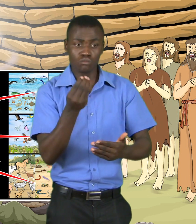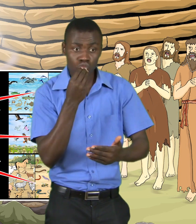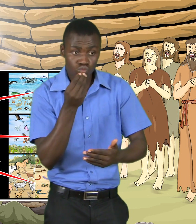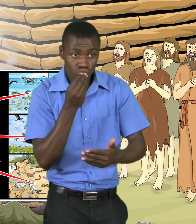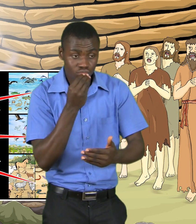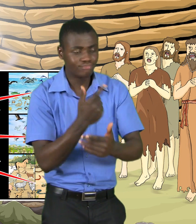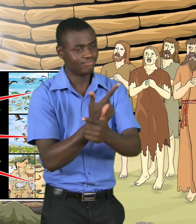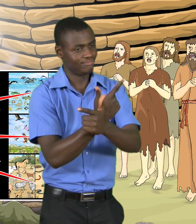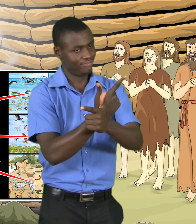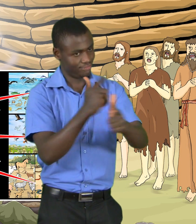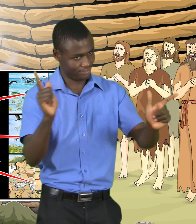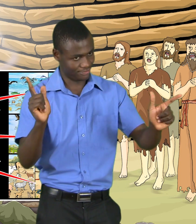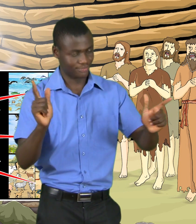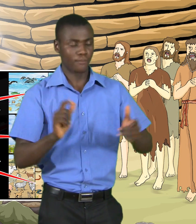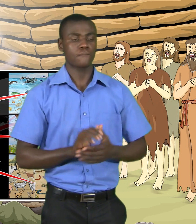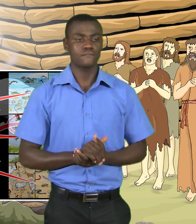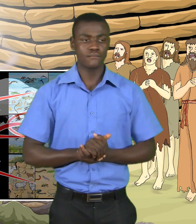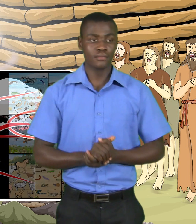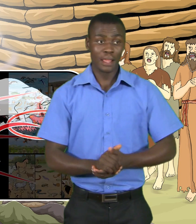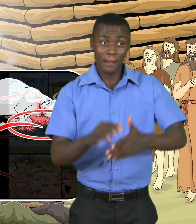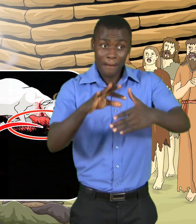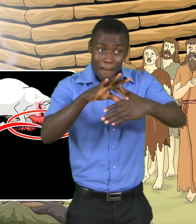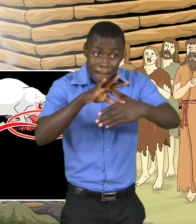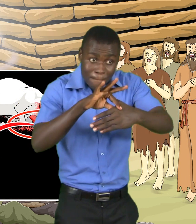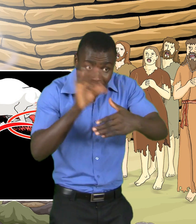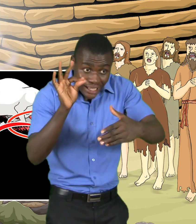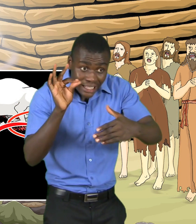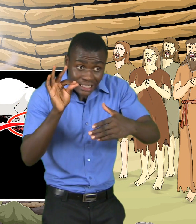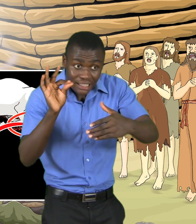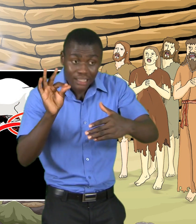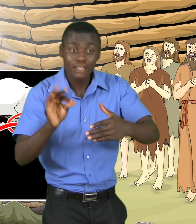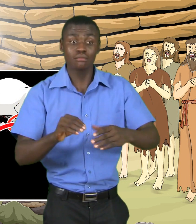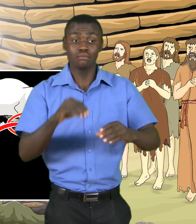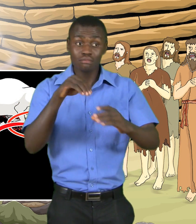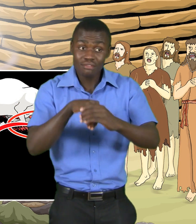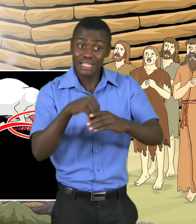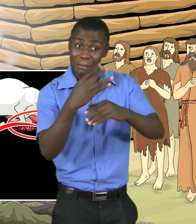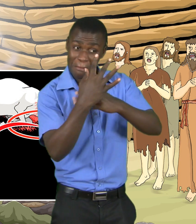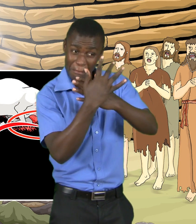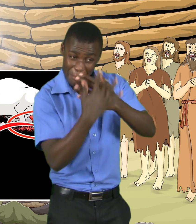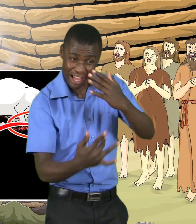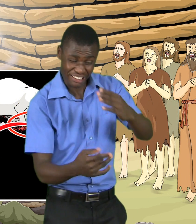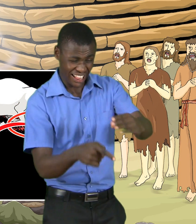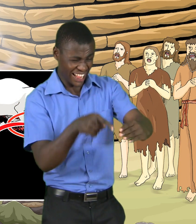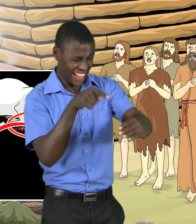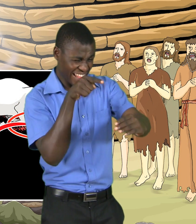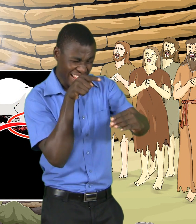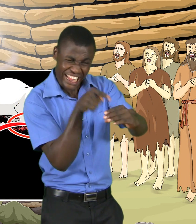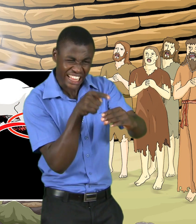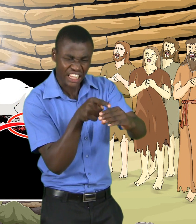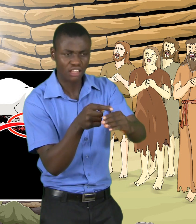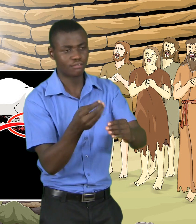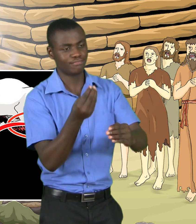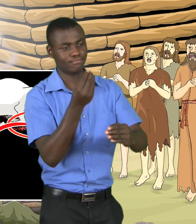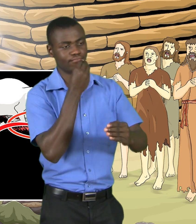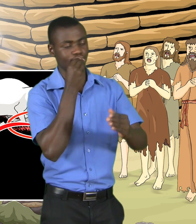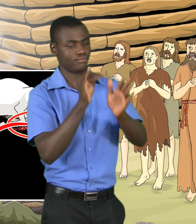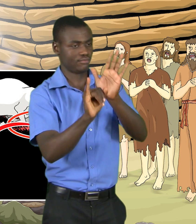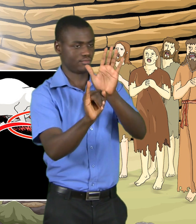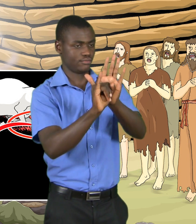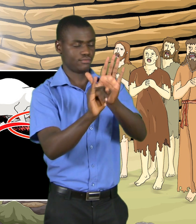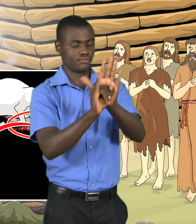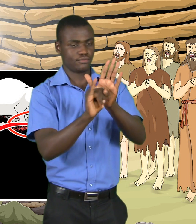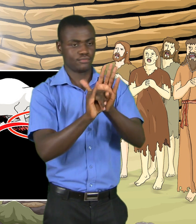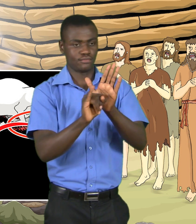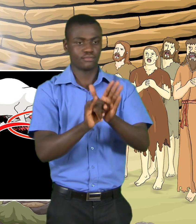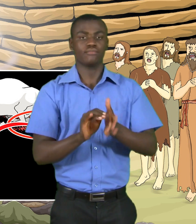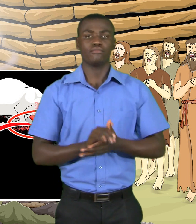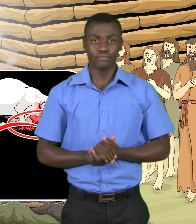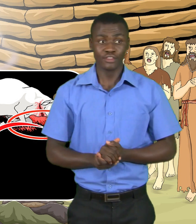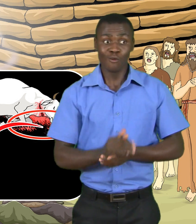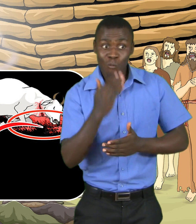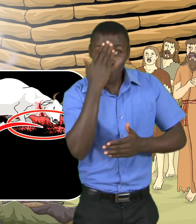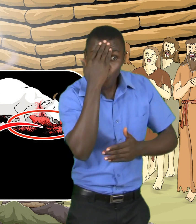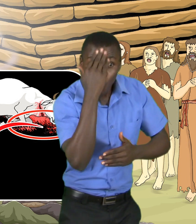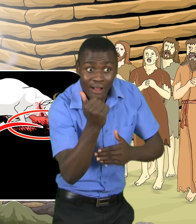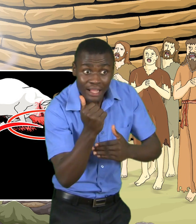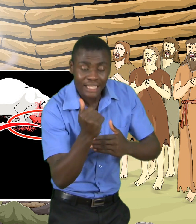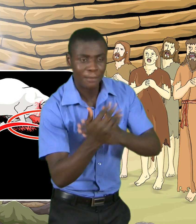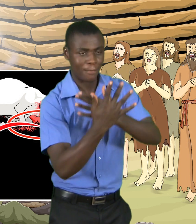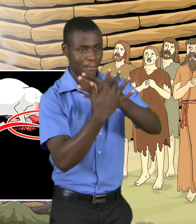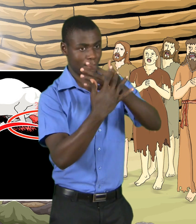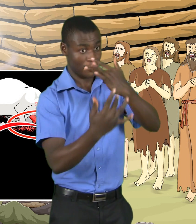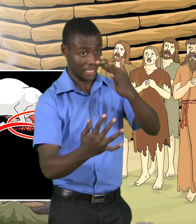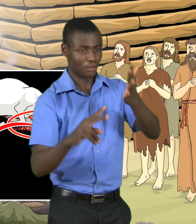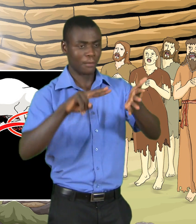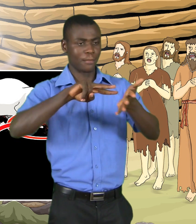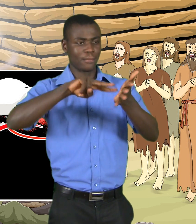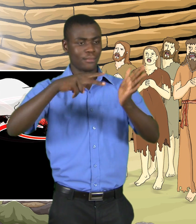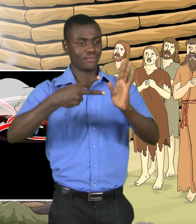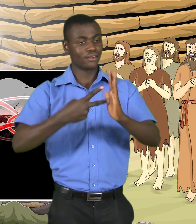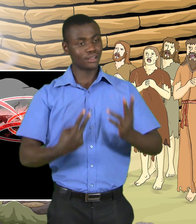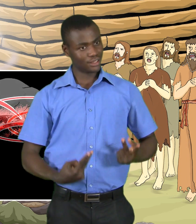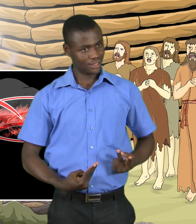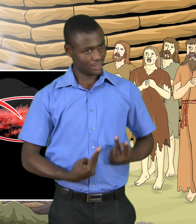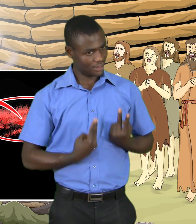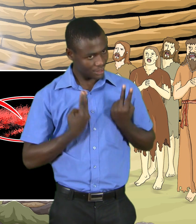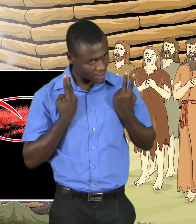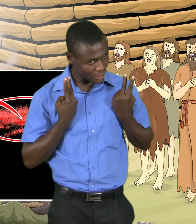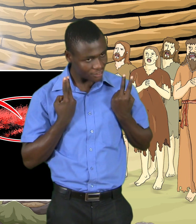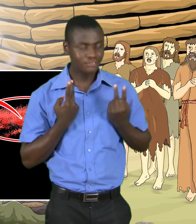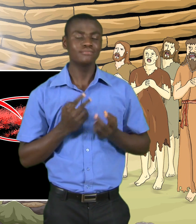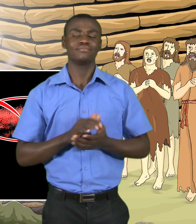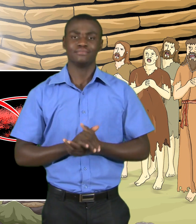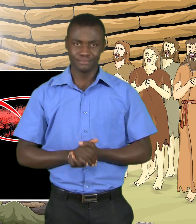But you must not eat meat with its lifeblood still in it.